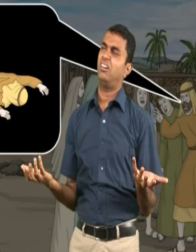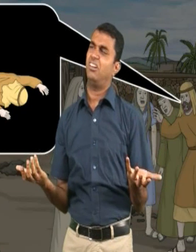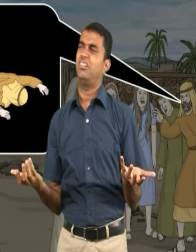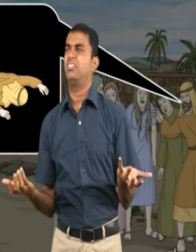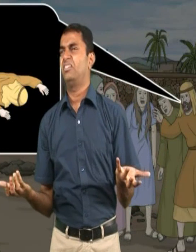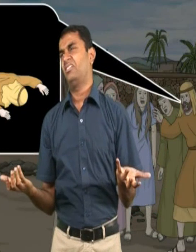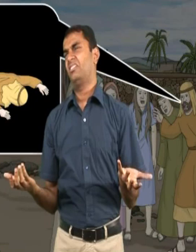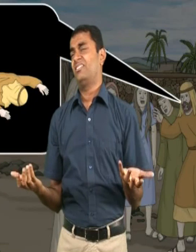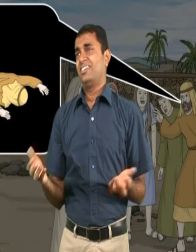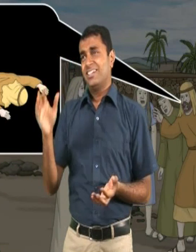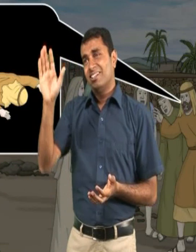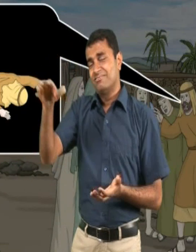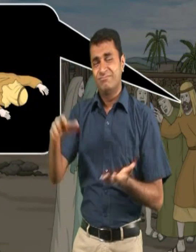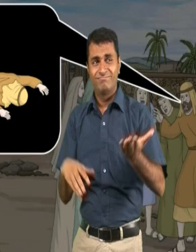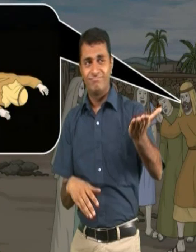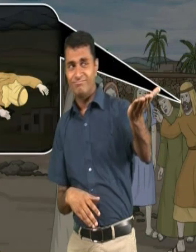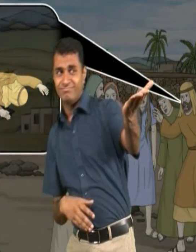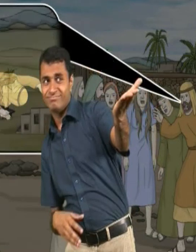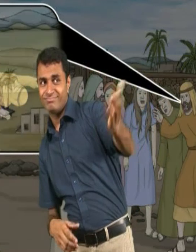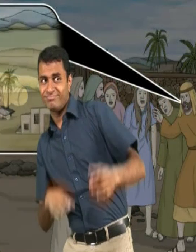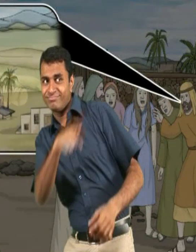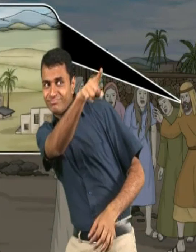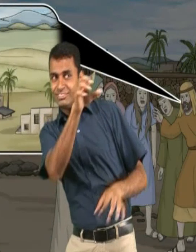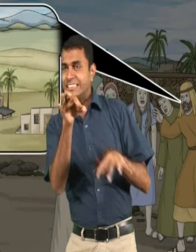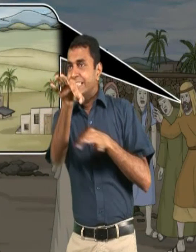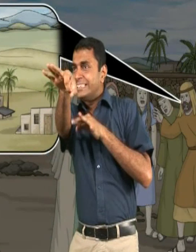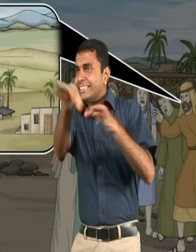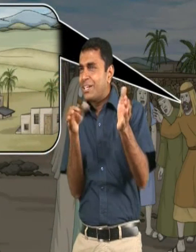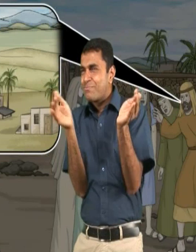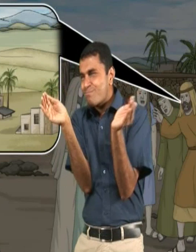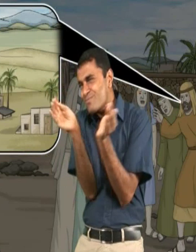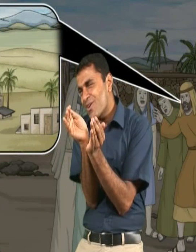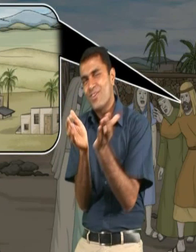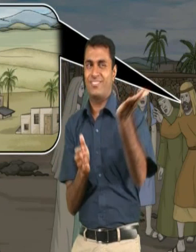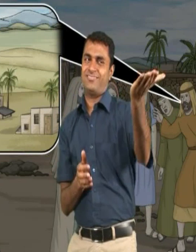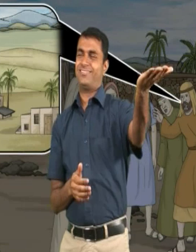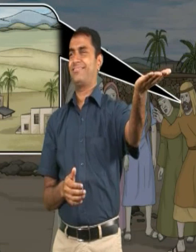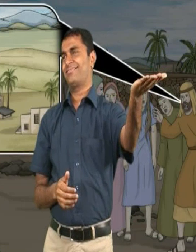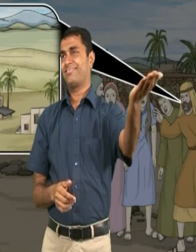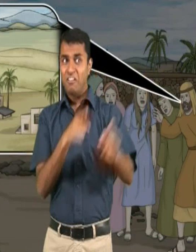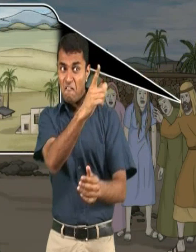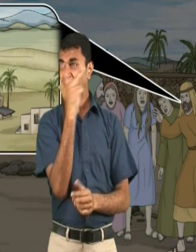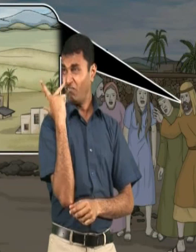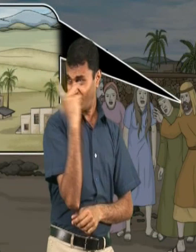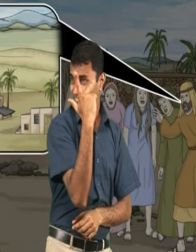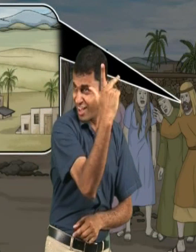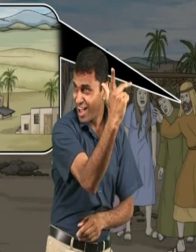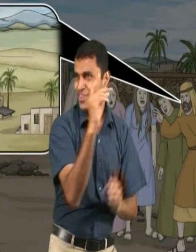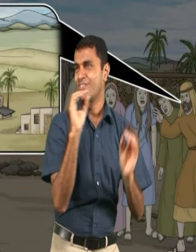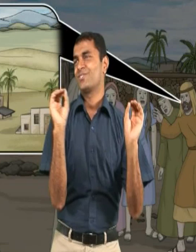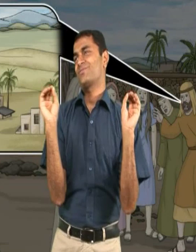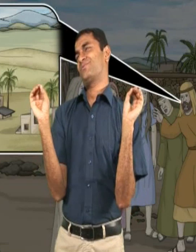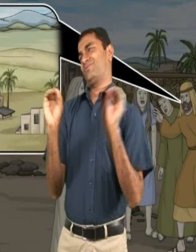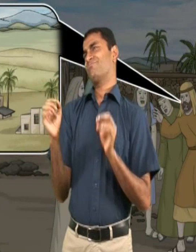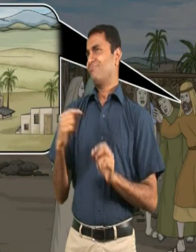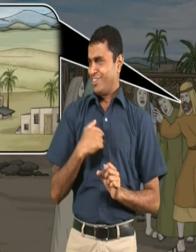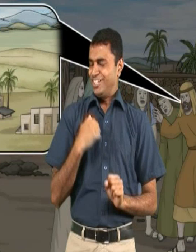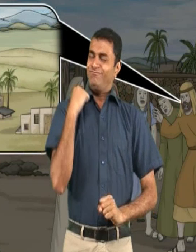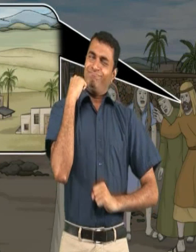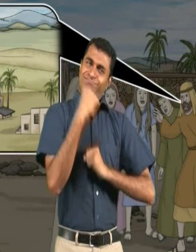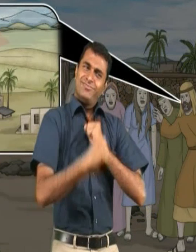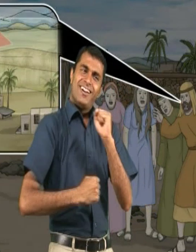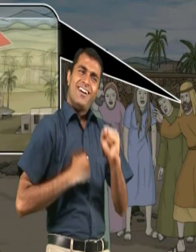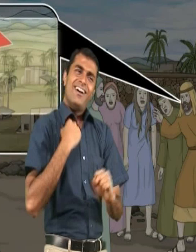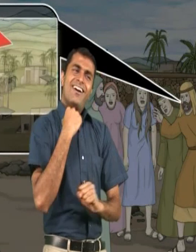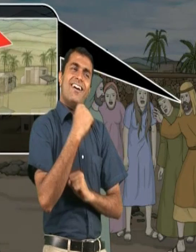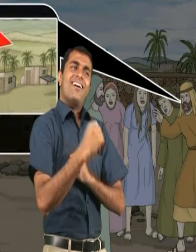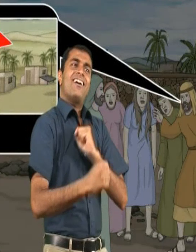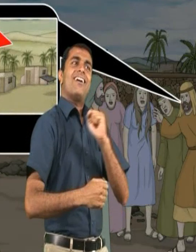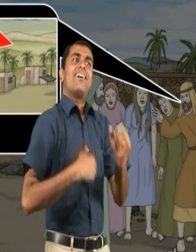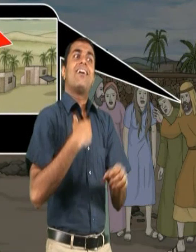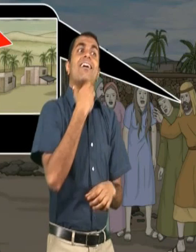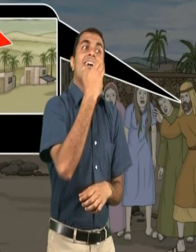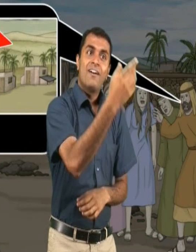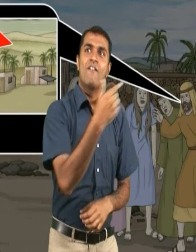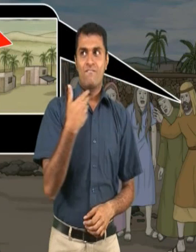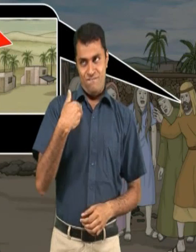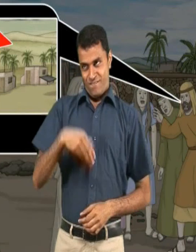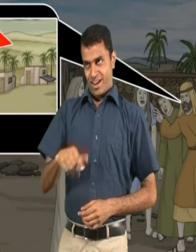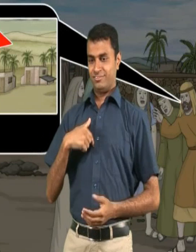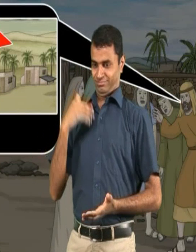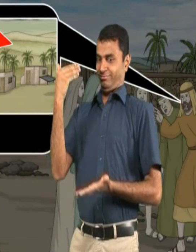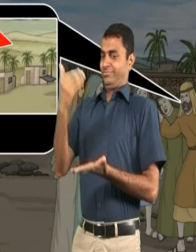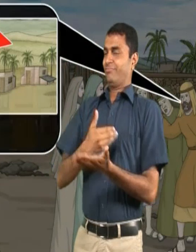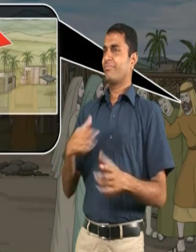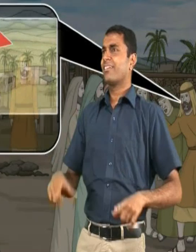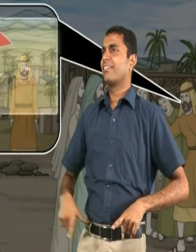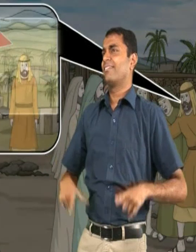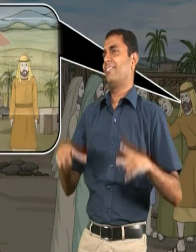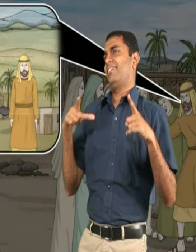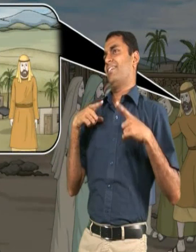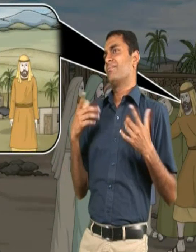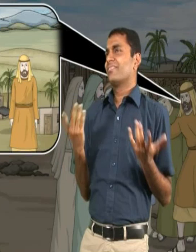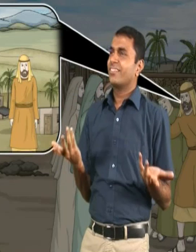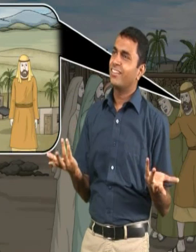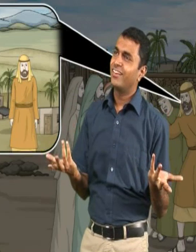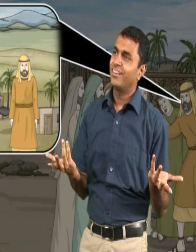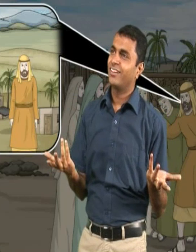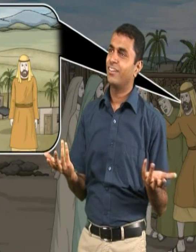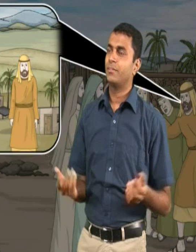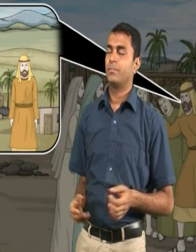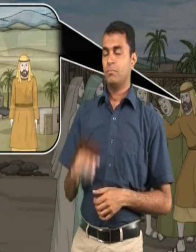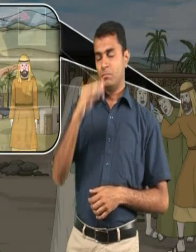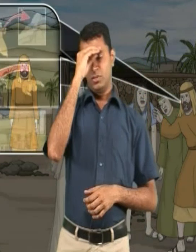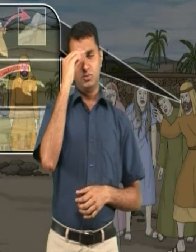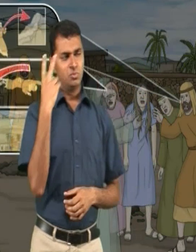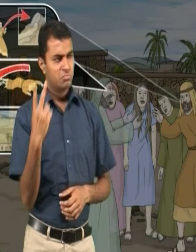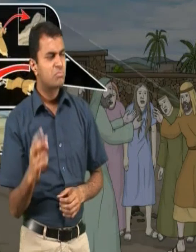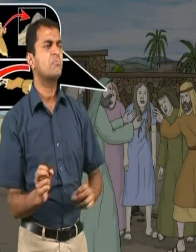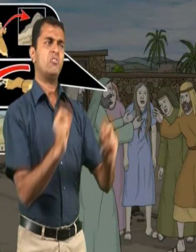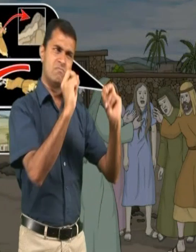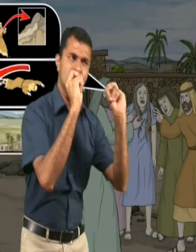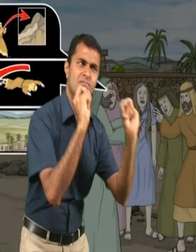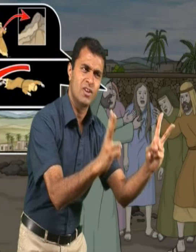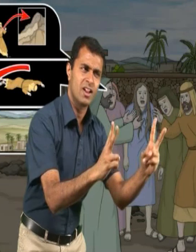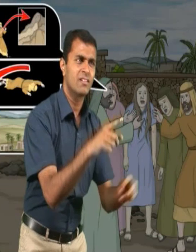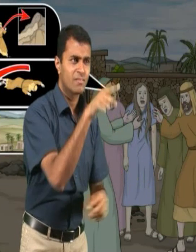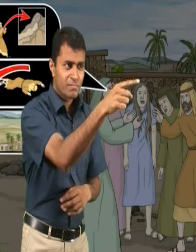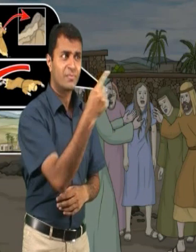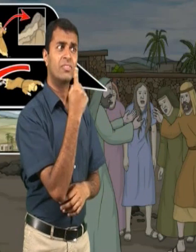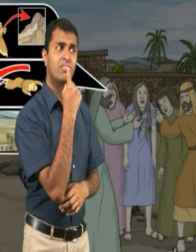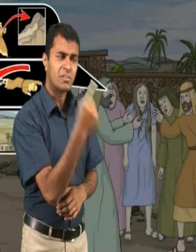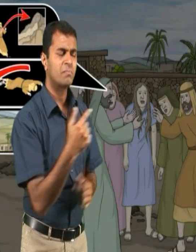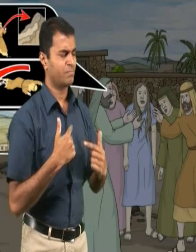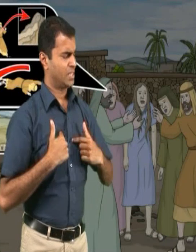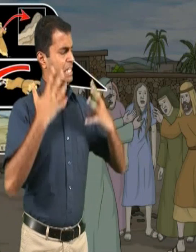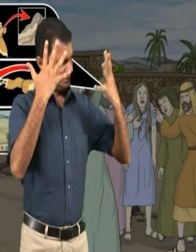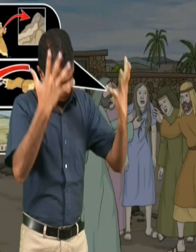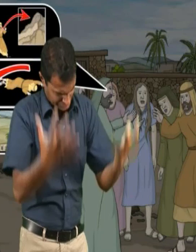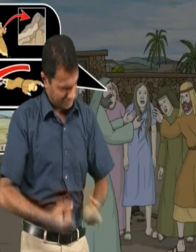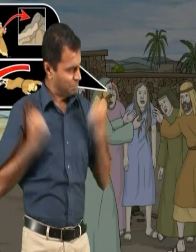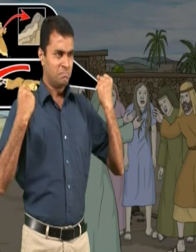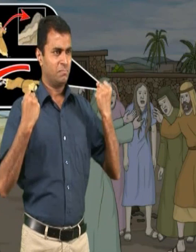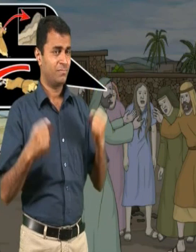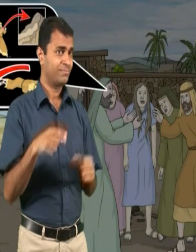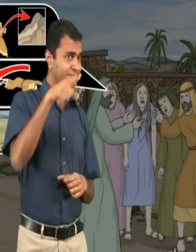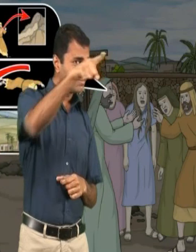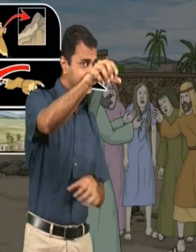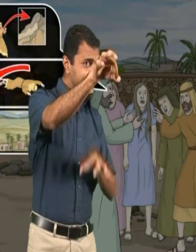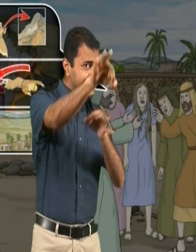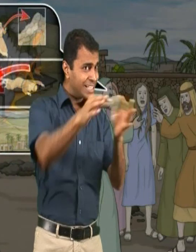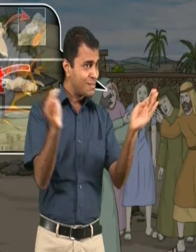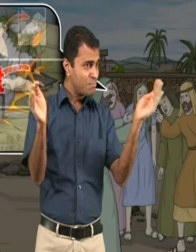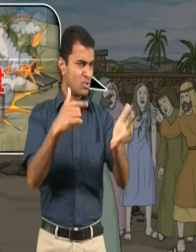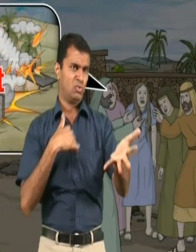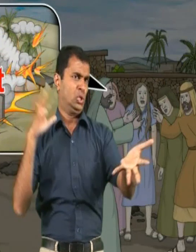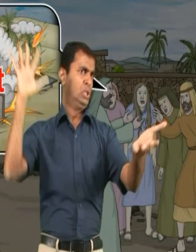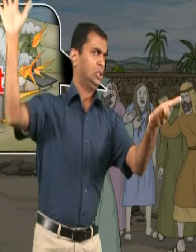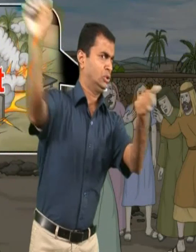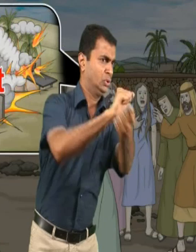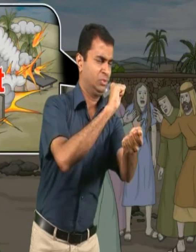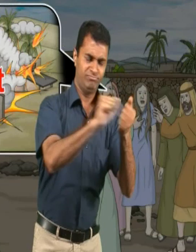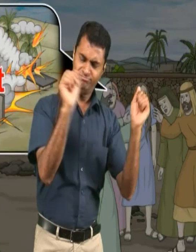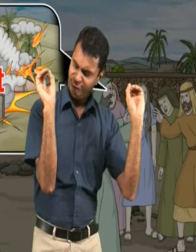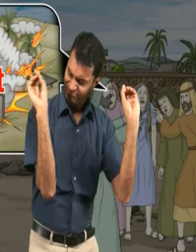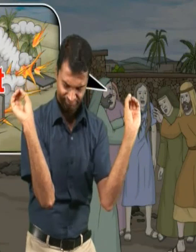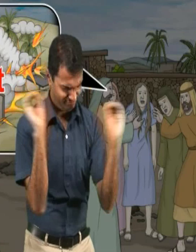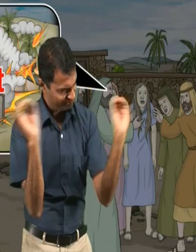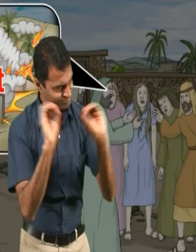Look, there is a town nearby where I can flee, and it is a small place. Please let me flee there—is it not a small place? Then my life will be saved.”